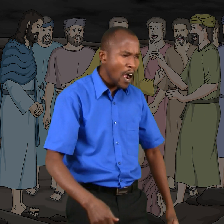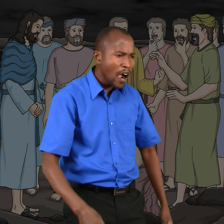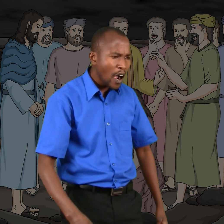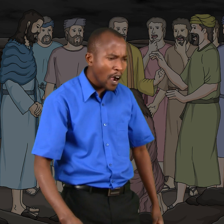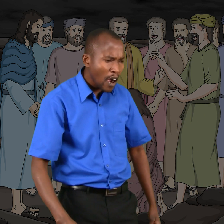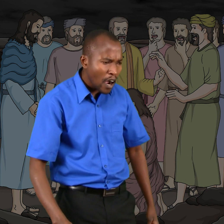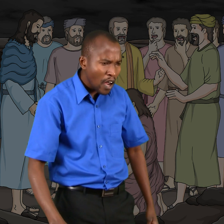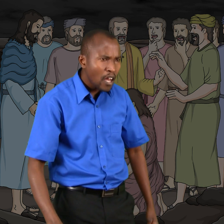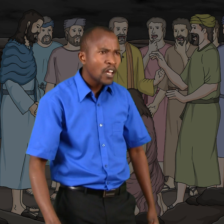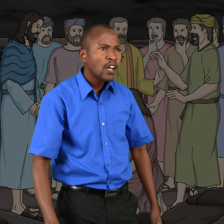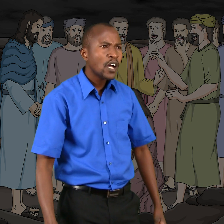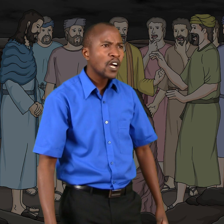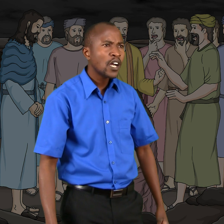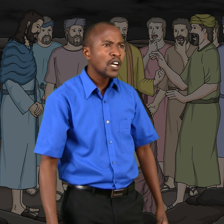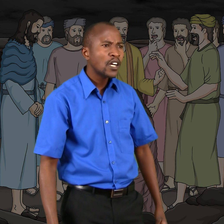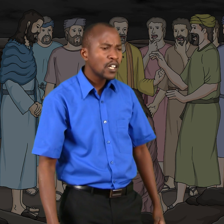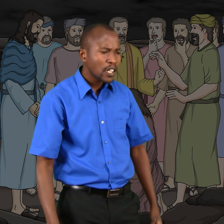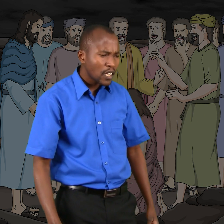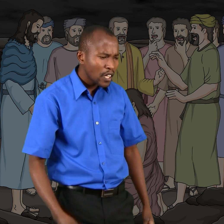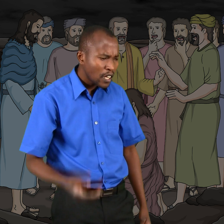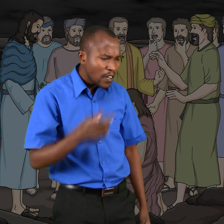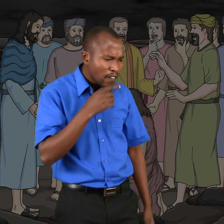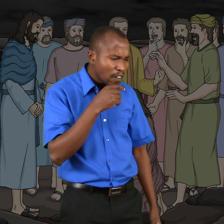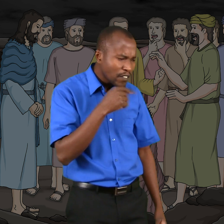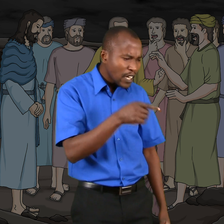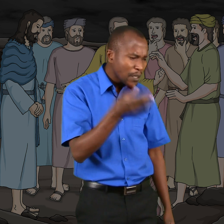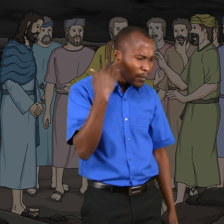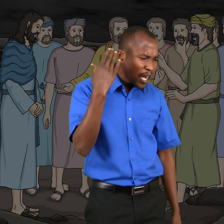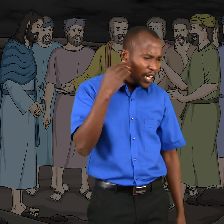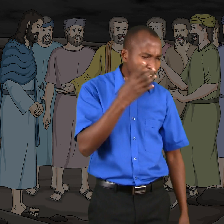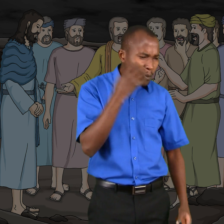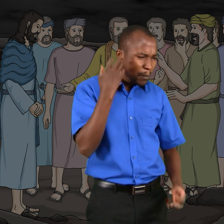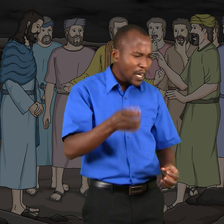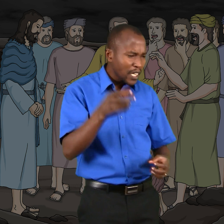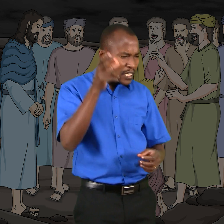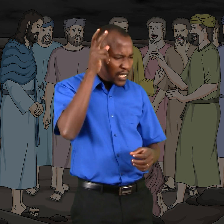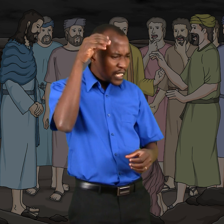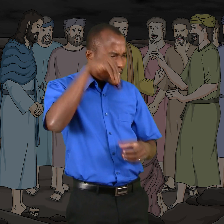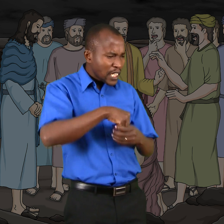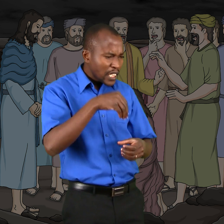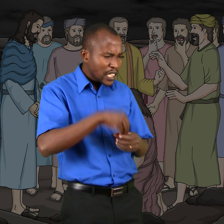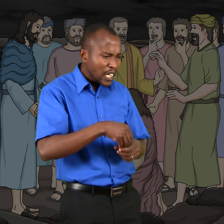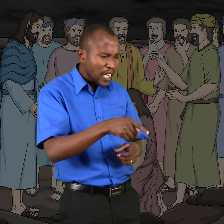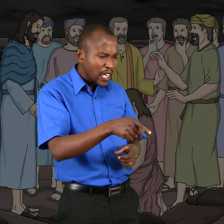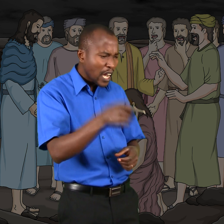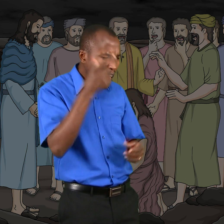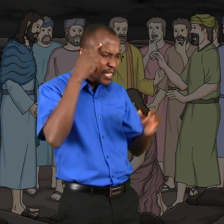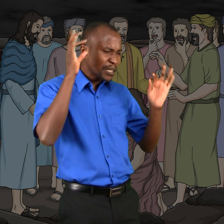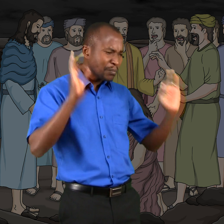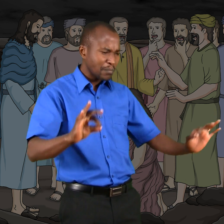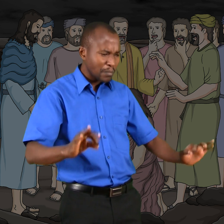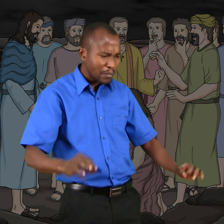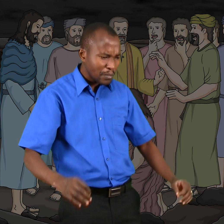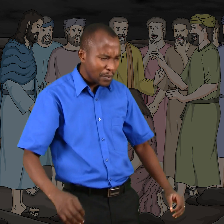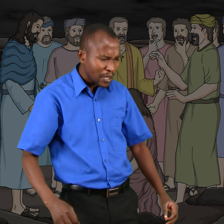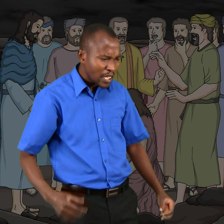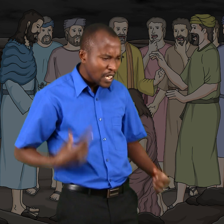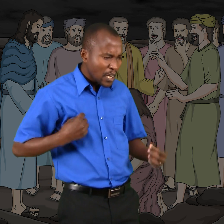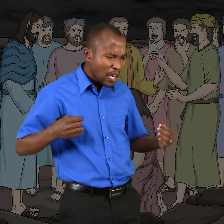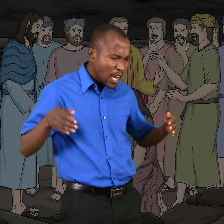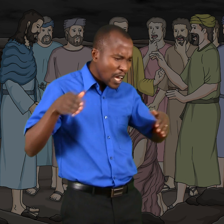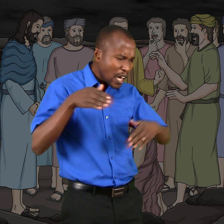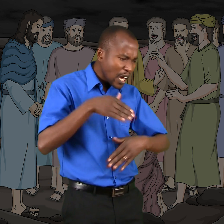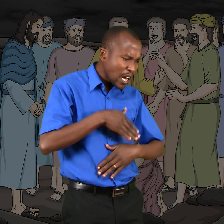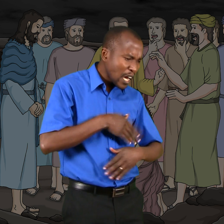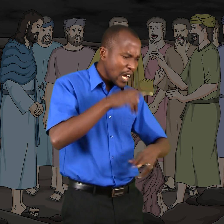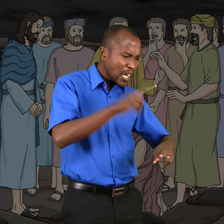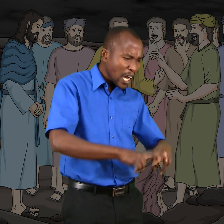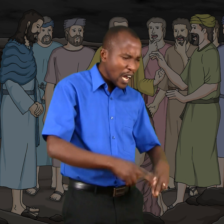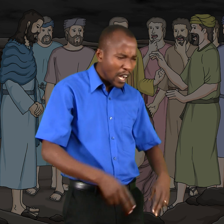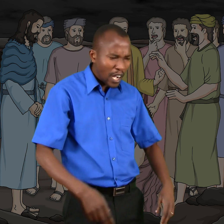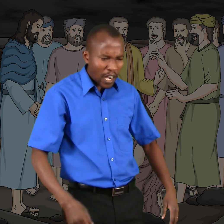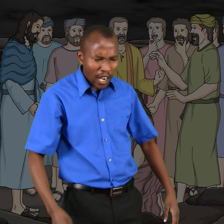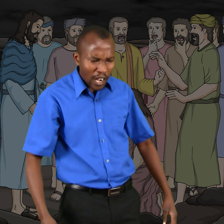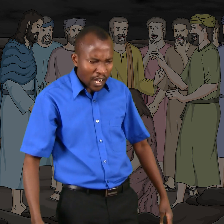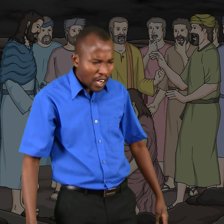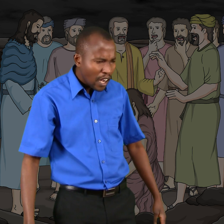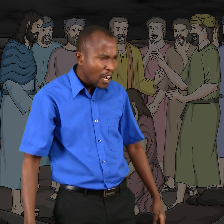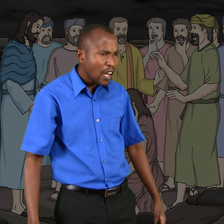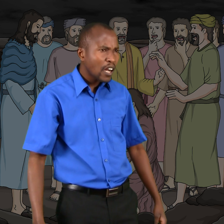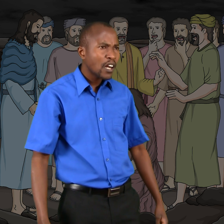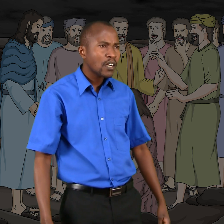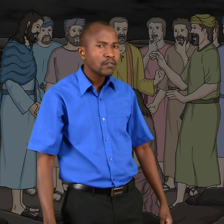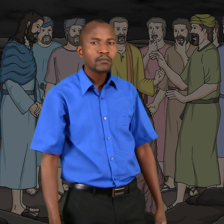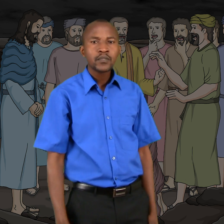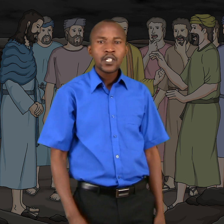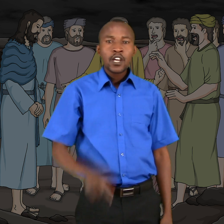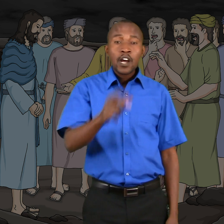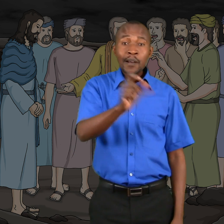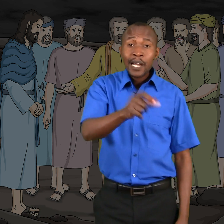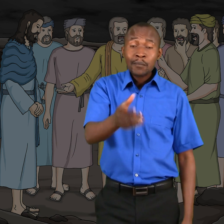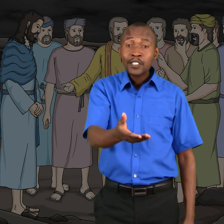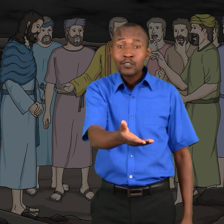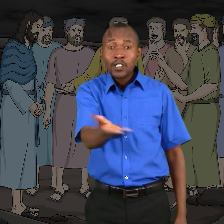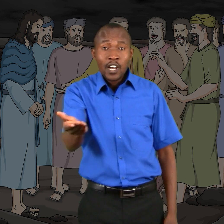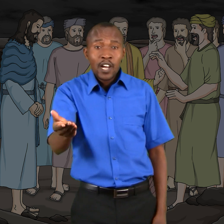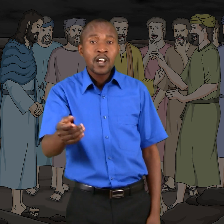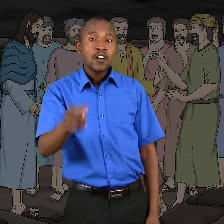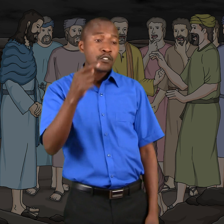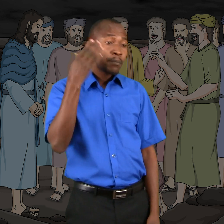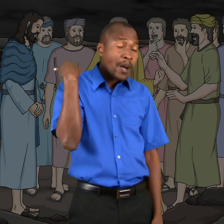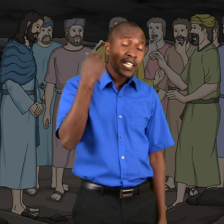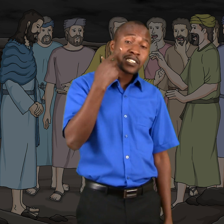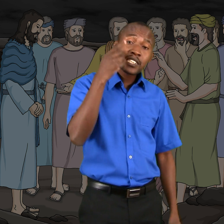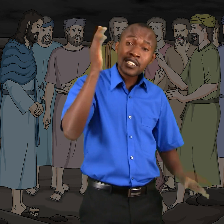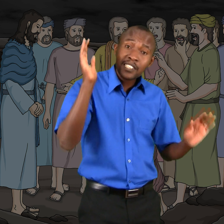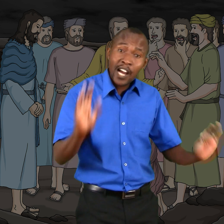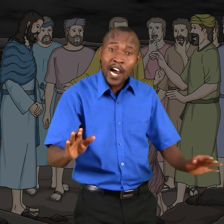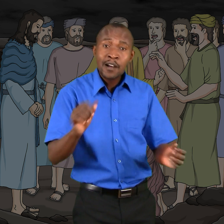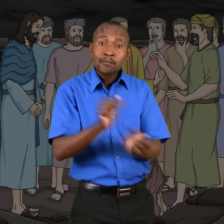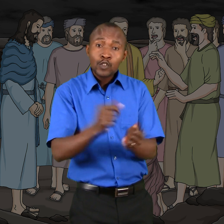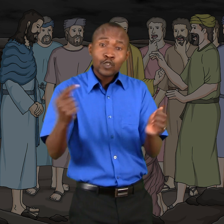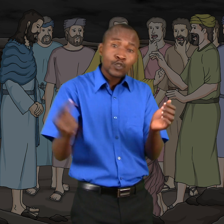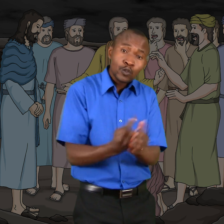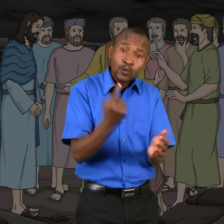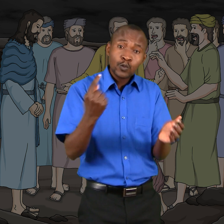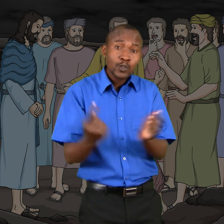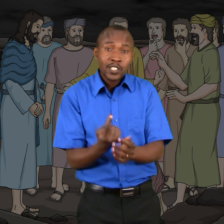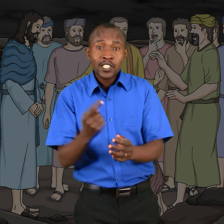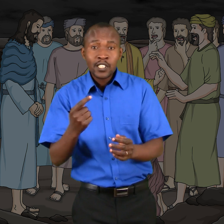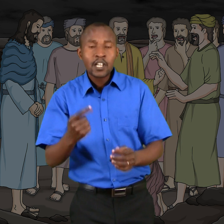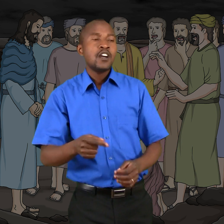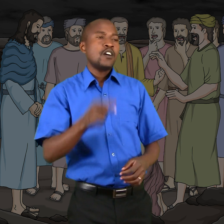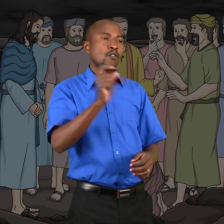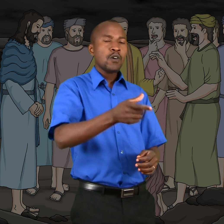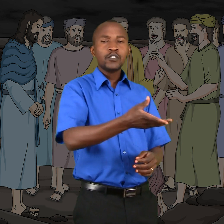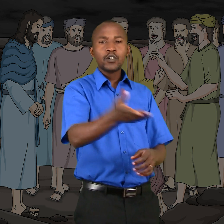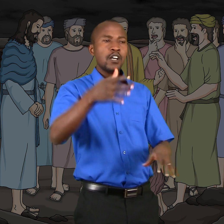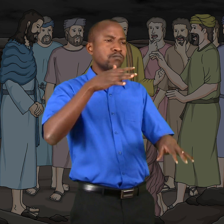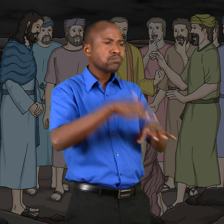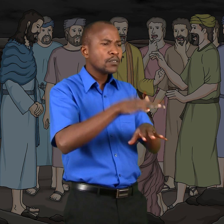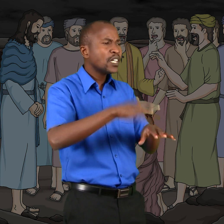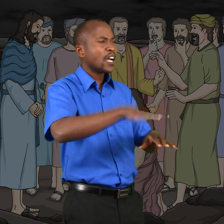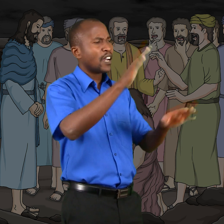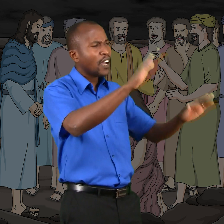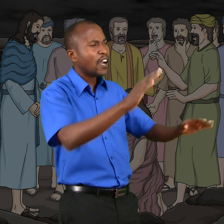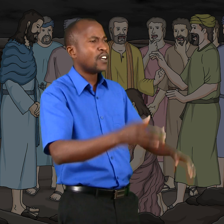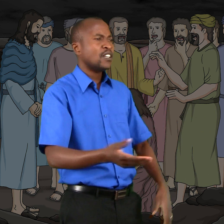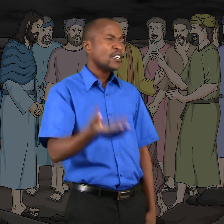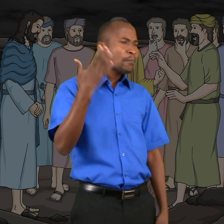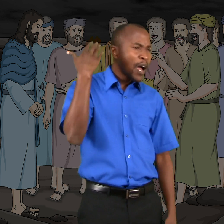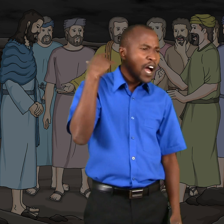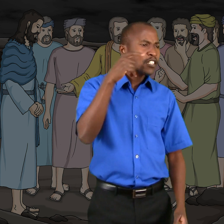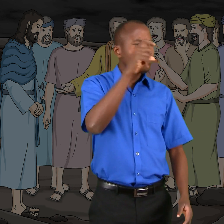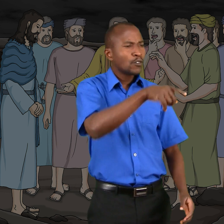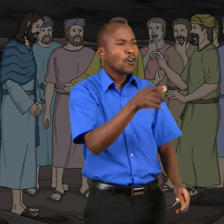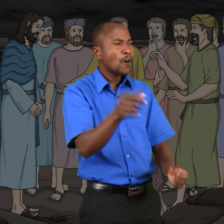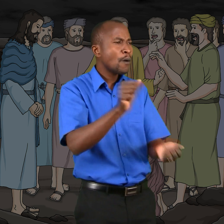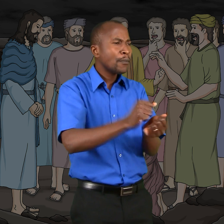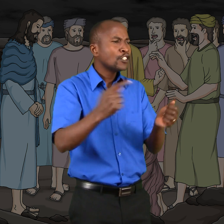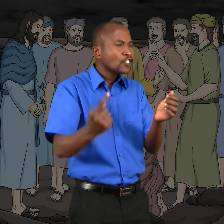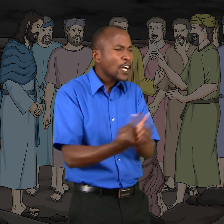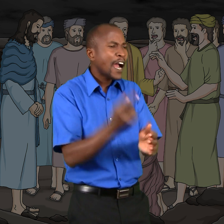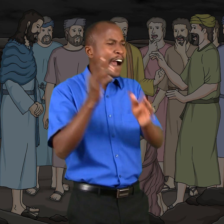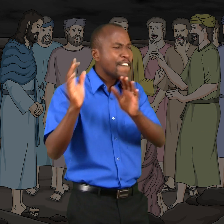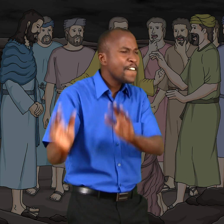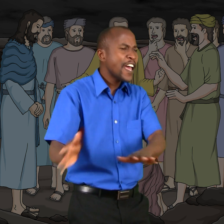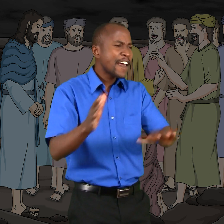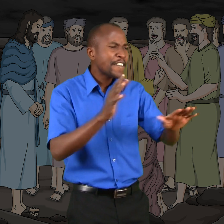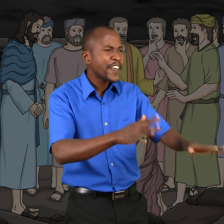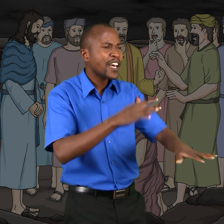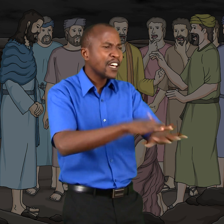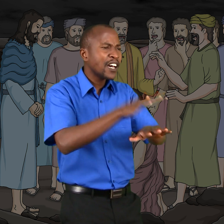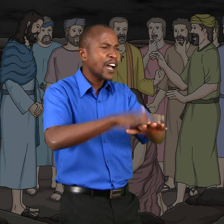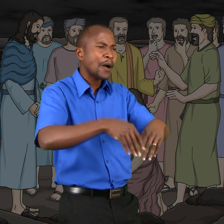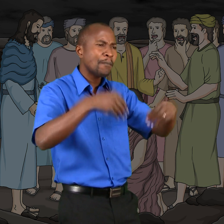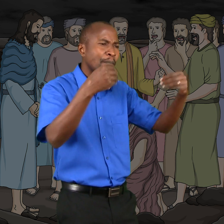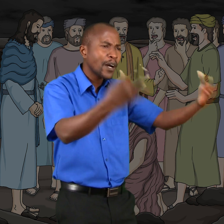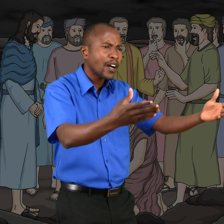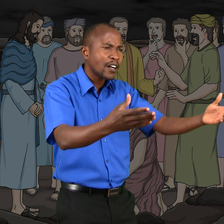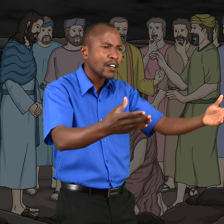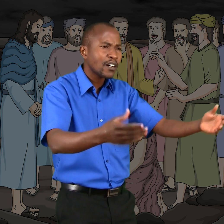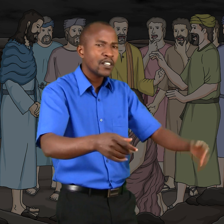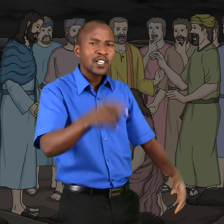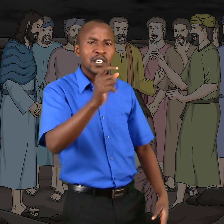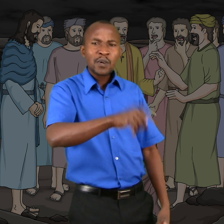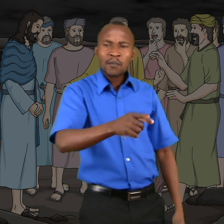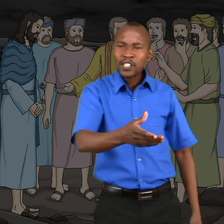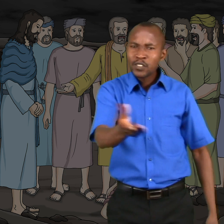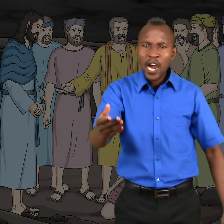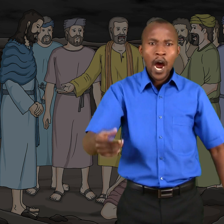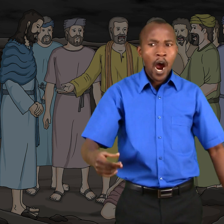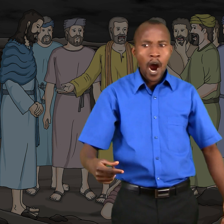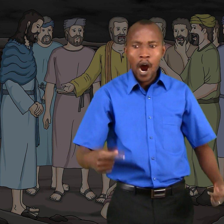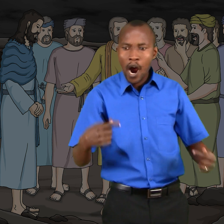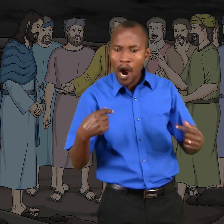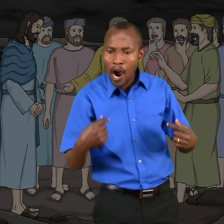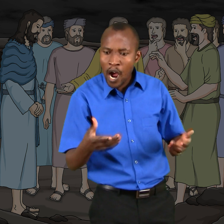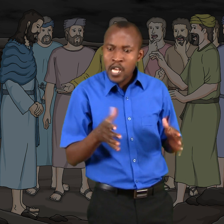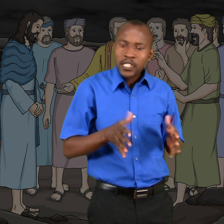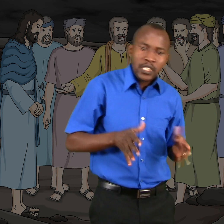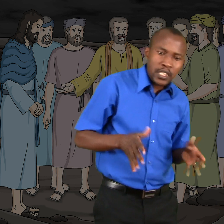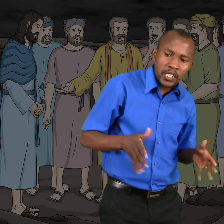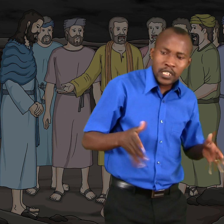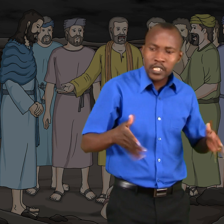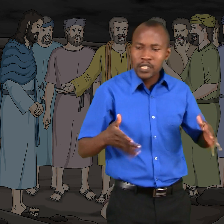Those who had seen it described what had happened to the demon-possessed man and also to the pigs.